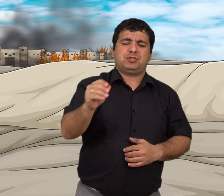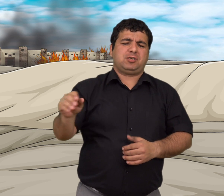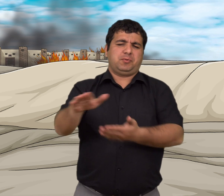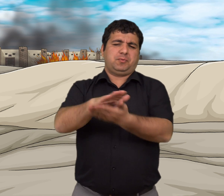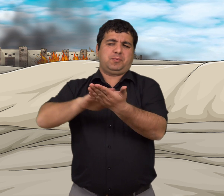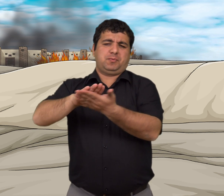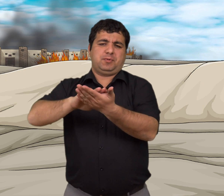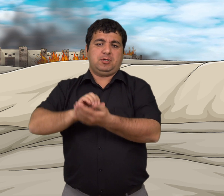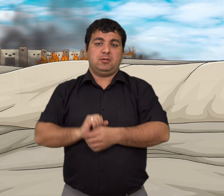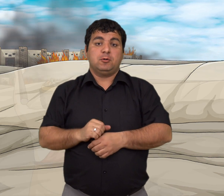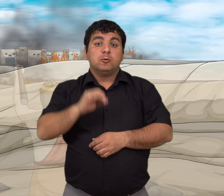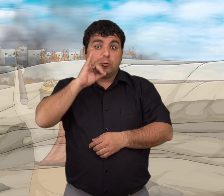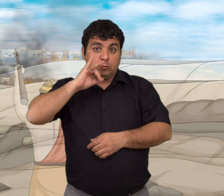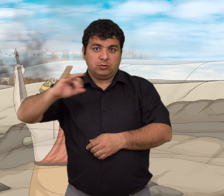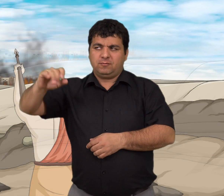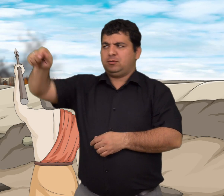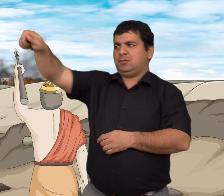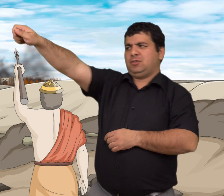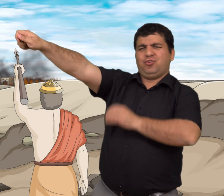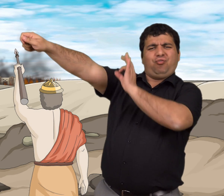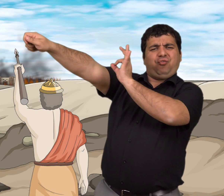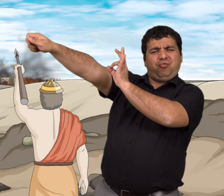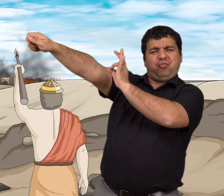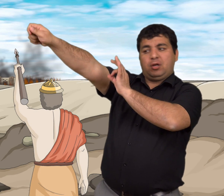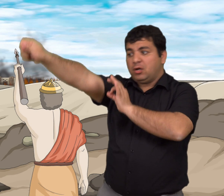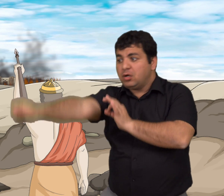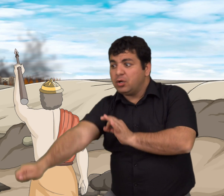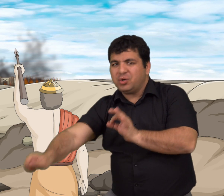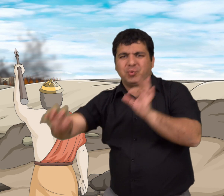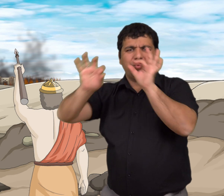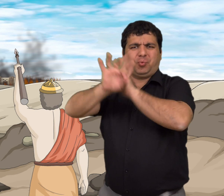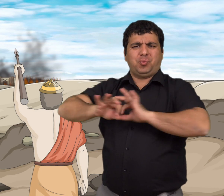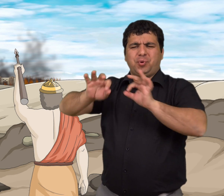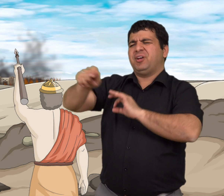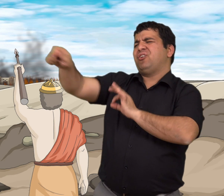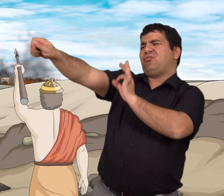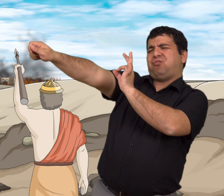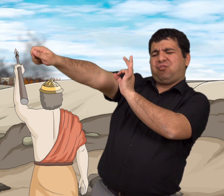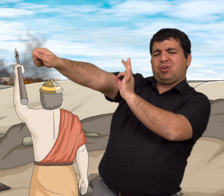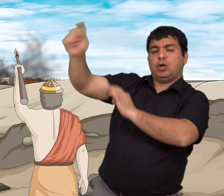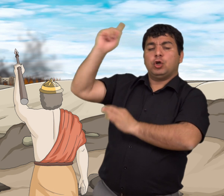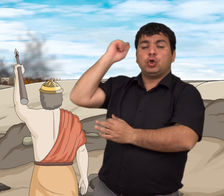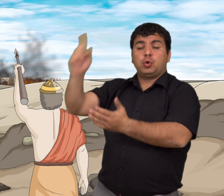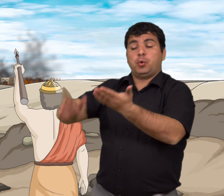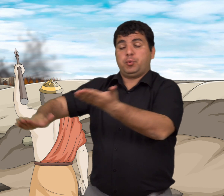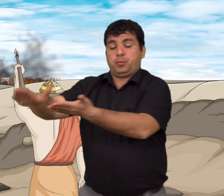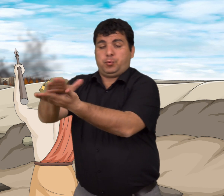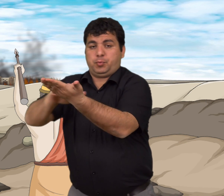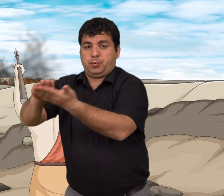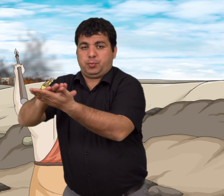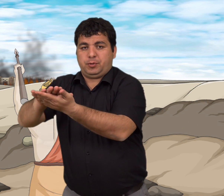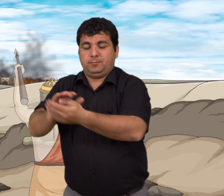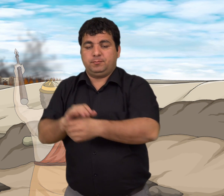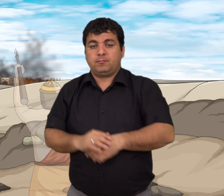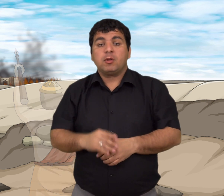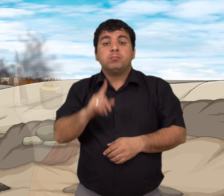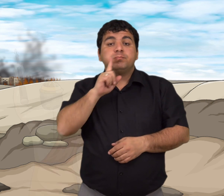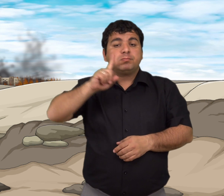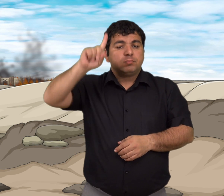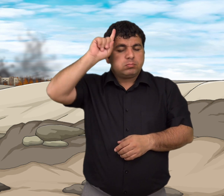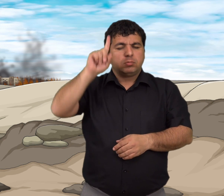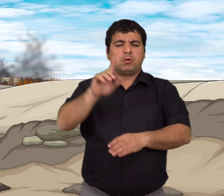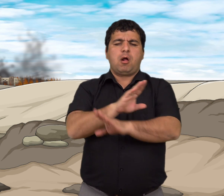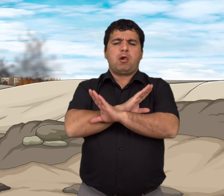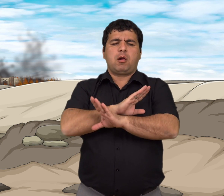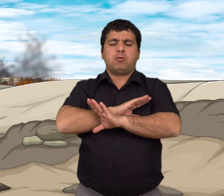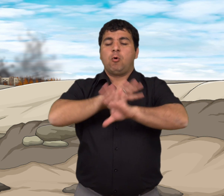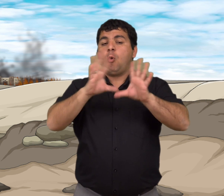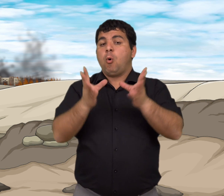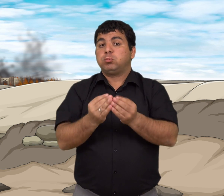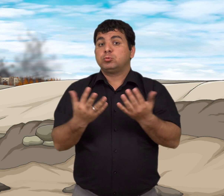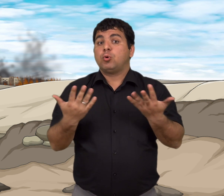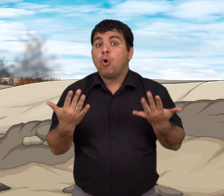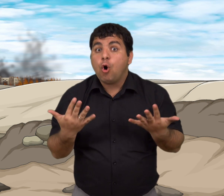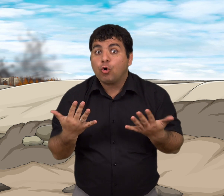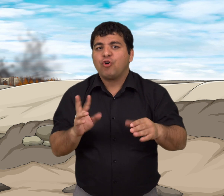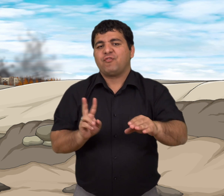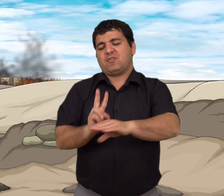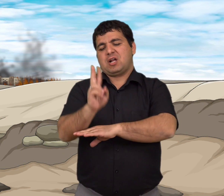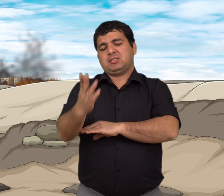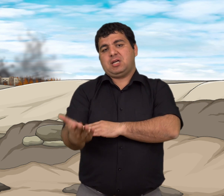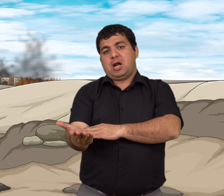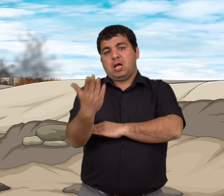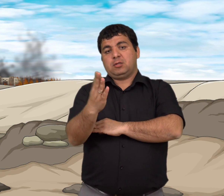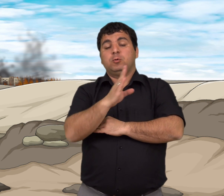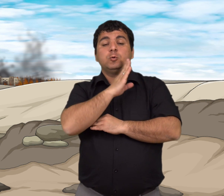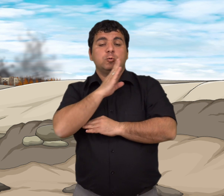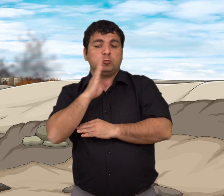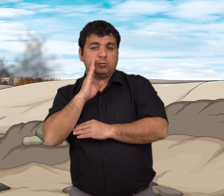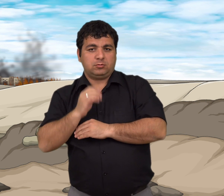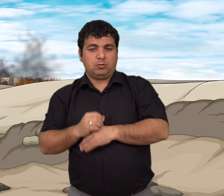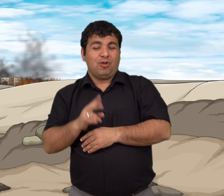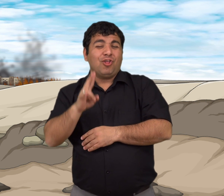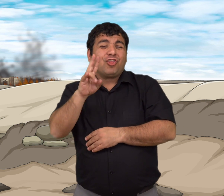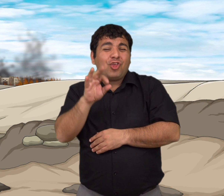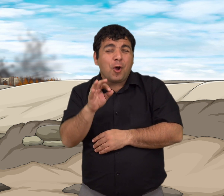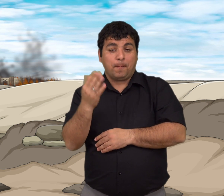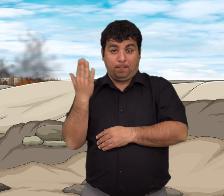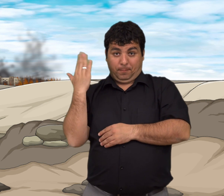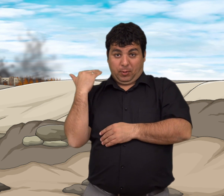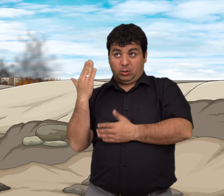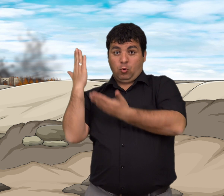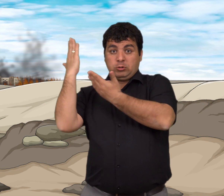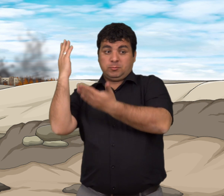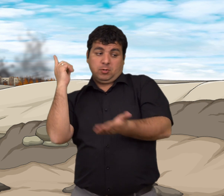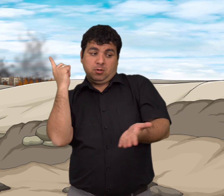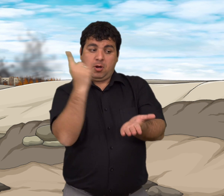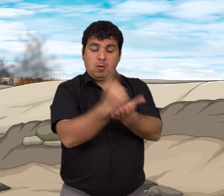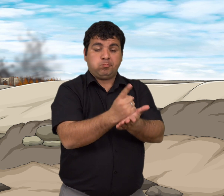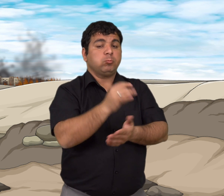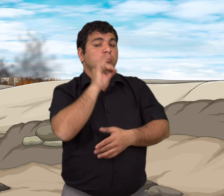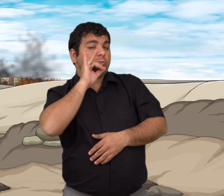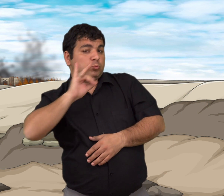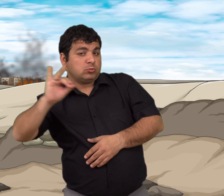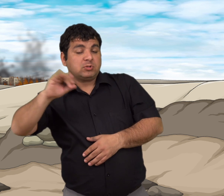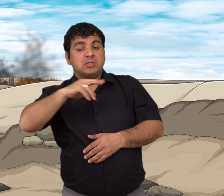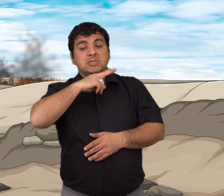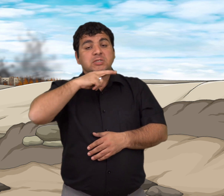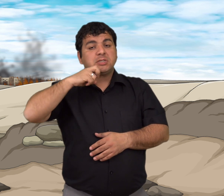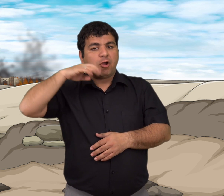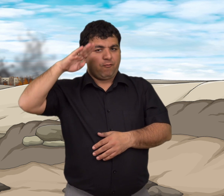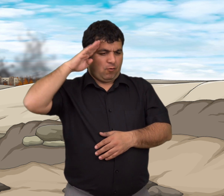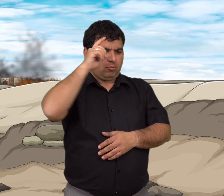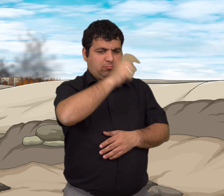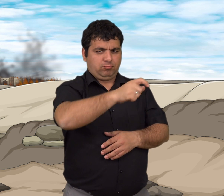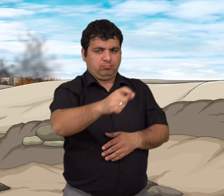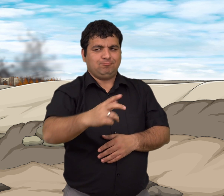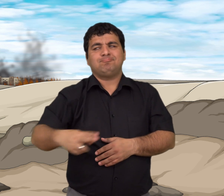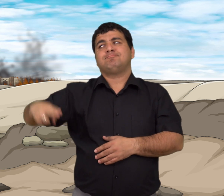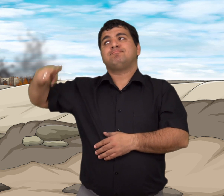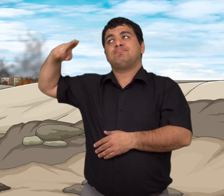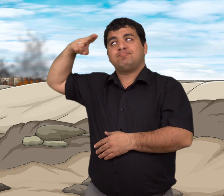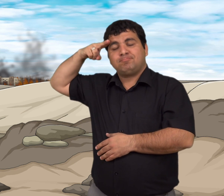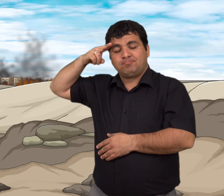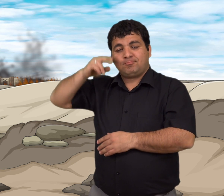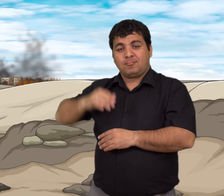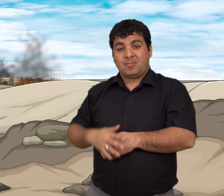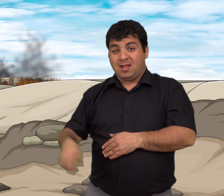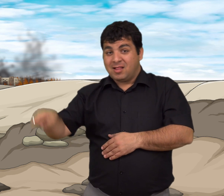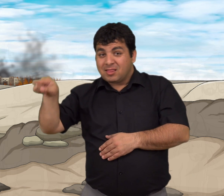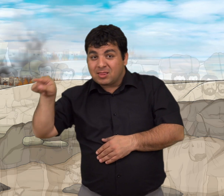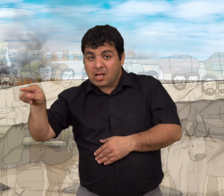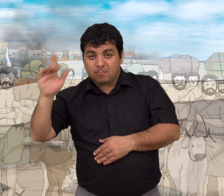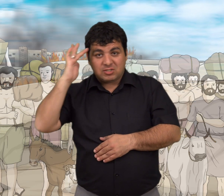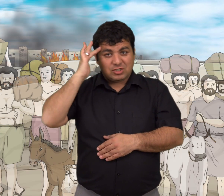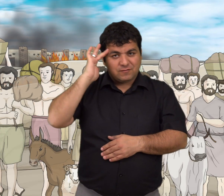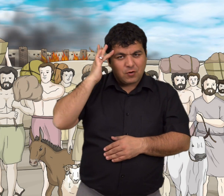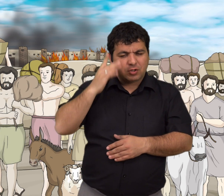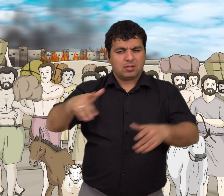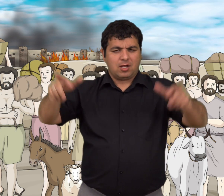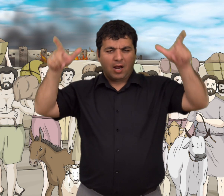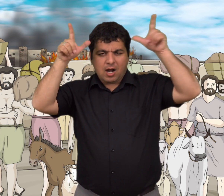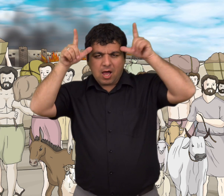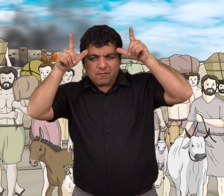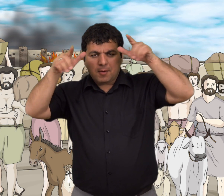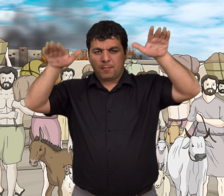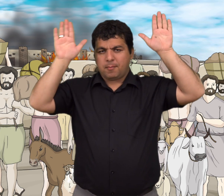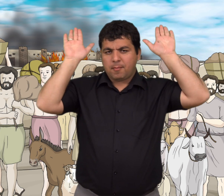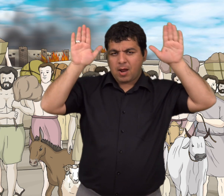Joshua did not draw back the hand that held his battle lance until he had devoted to destruction all who lived in Ai.